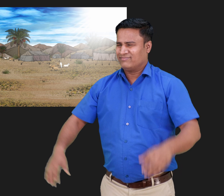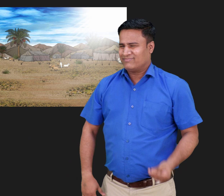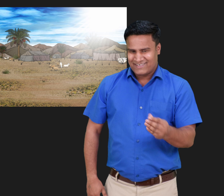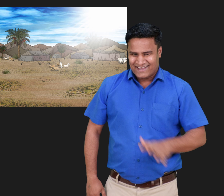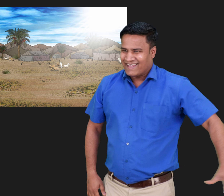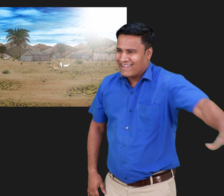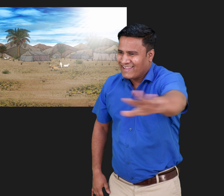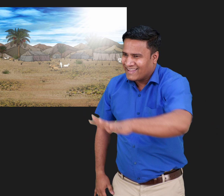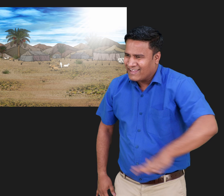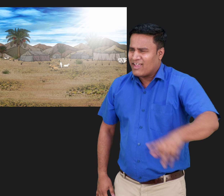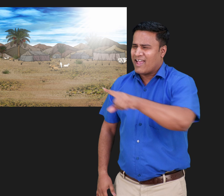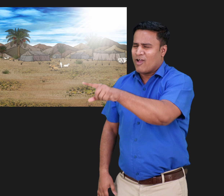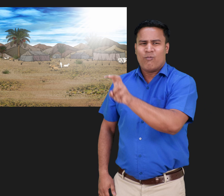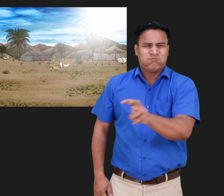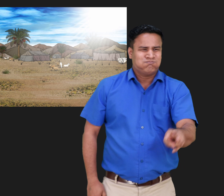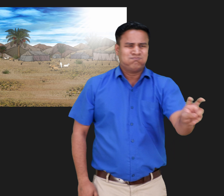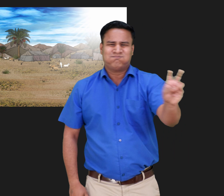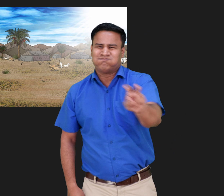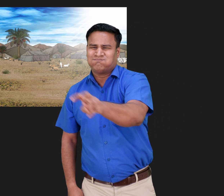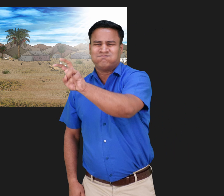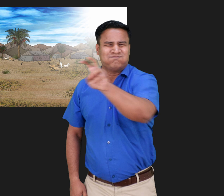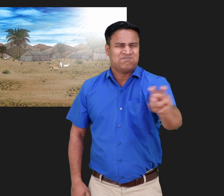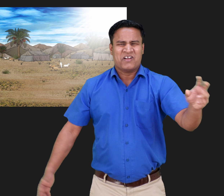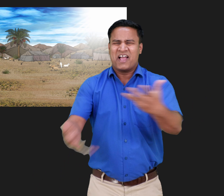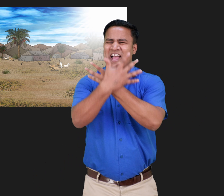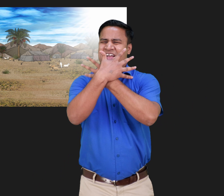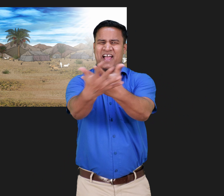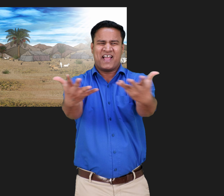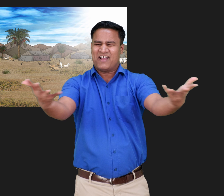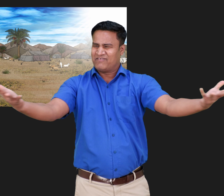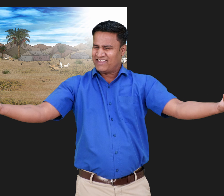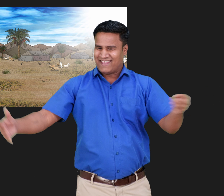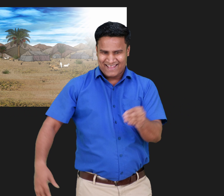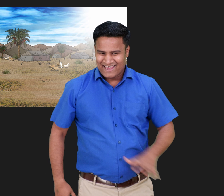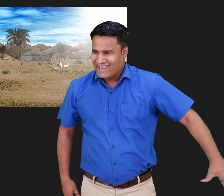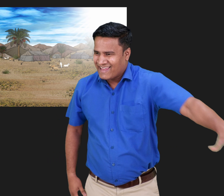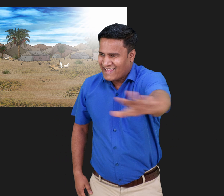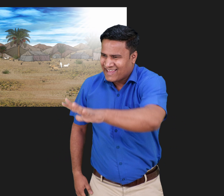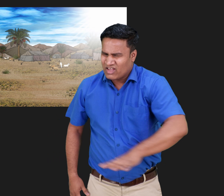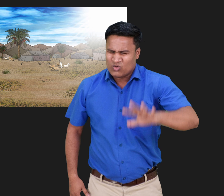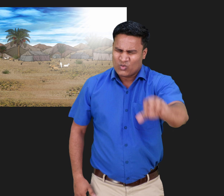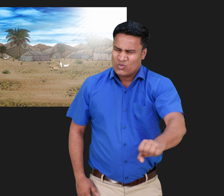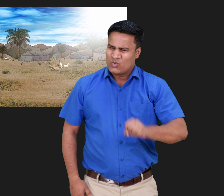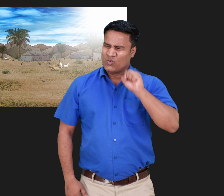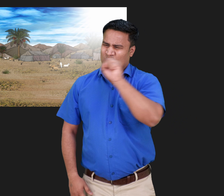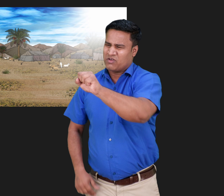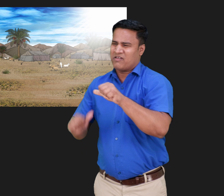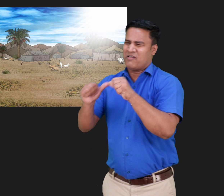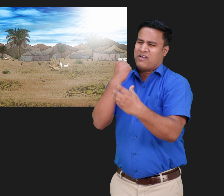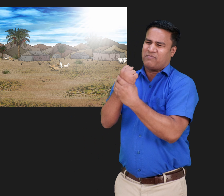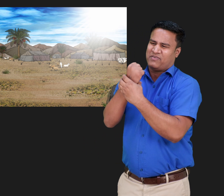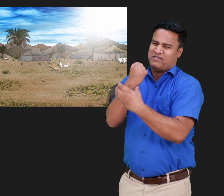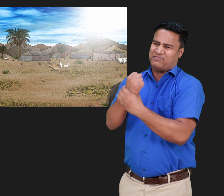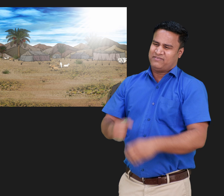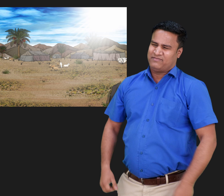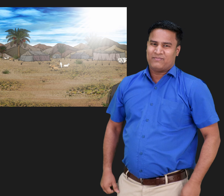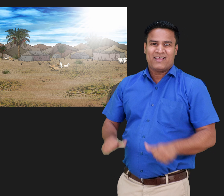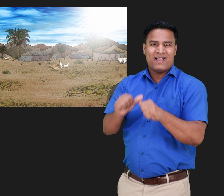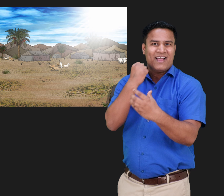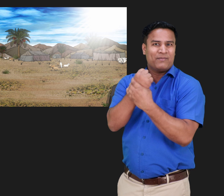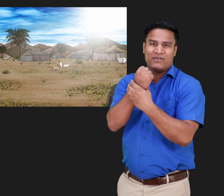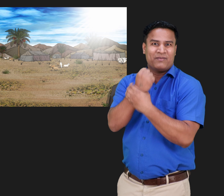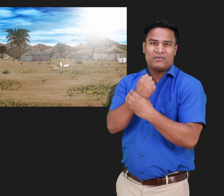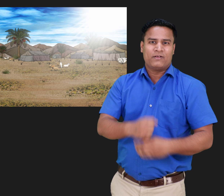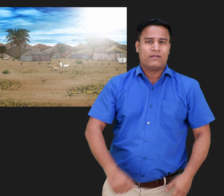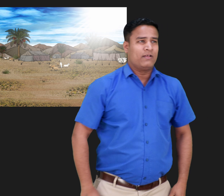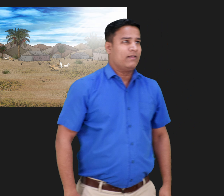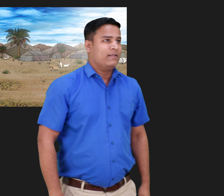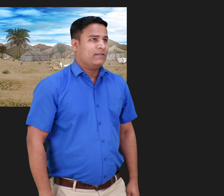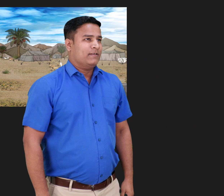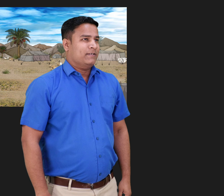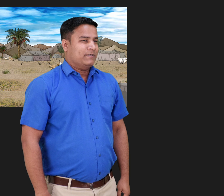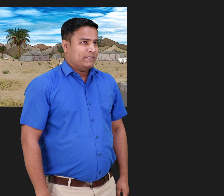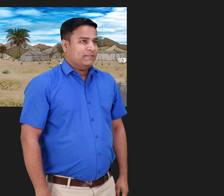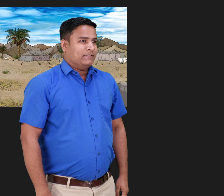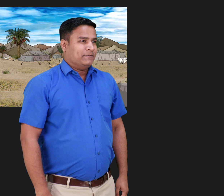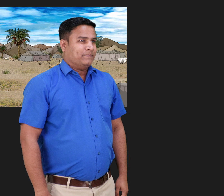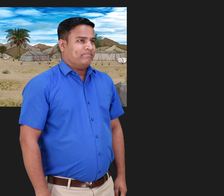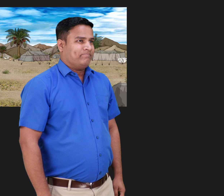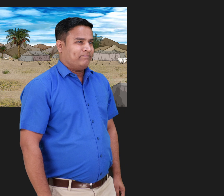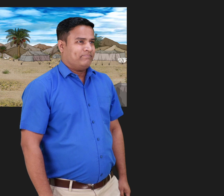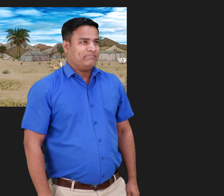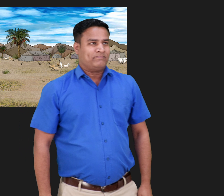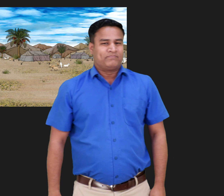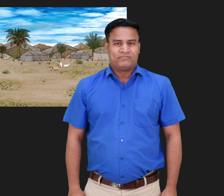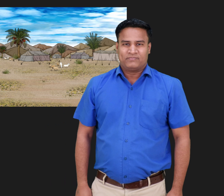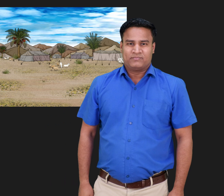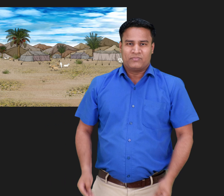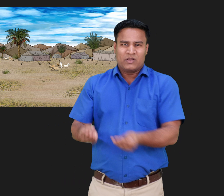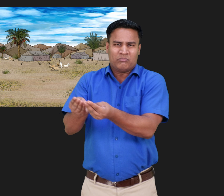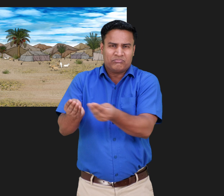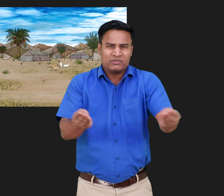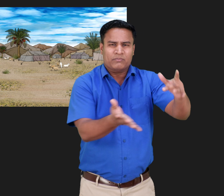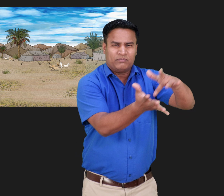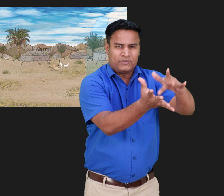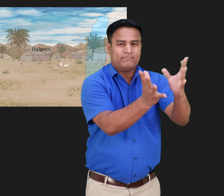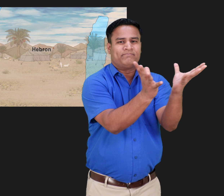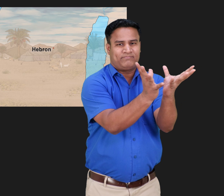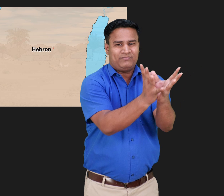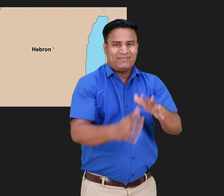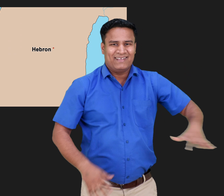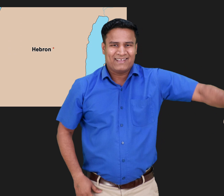Get up and walk around the land, through its length and breadth, for I will give it to you.”